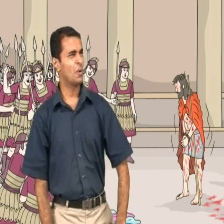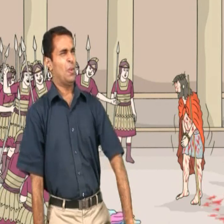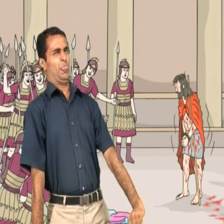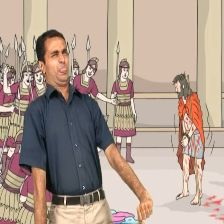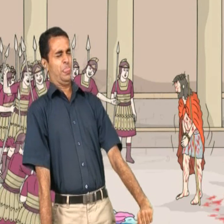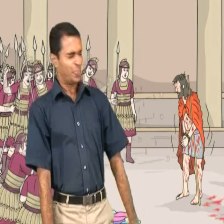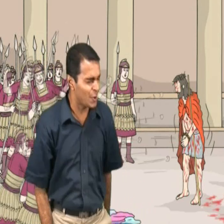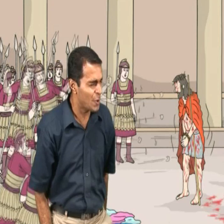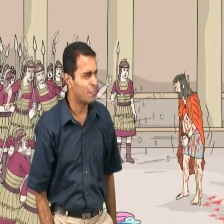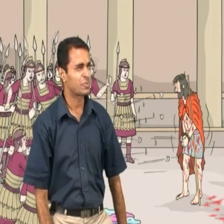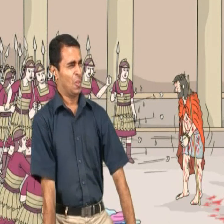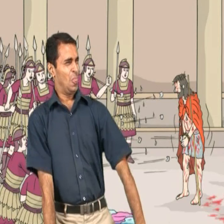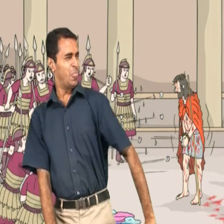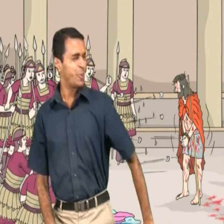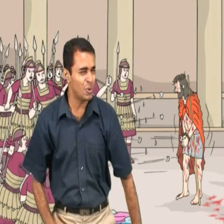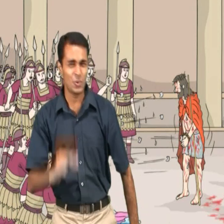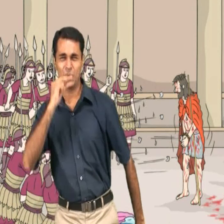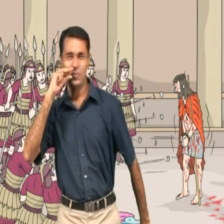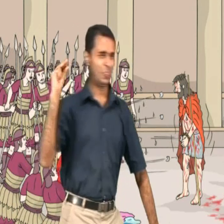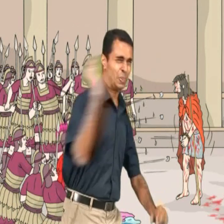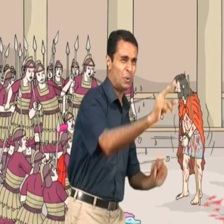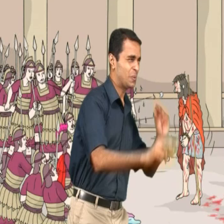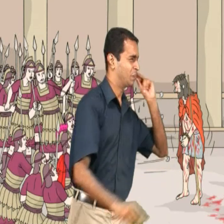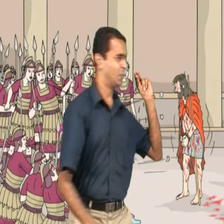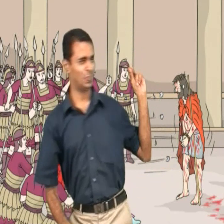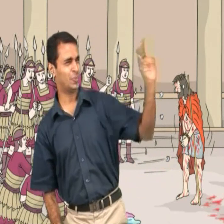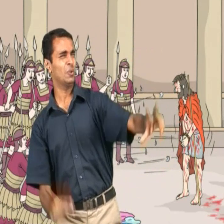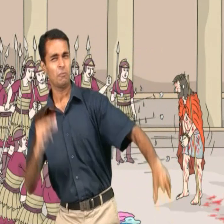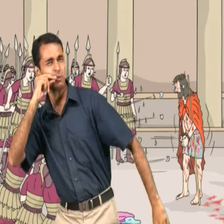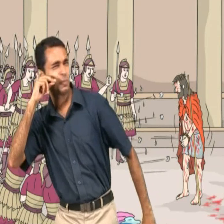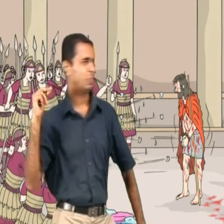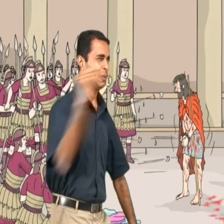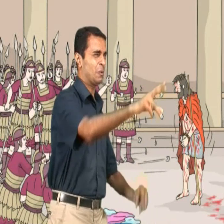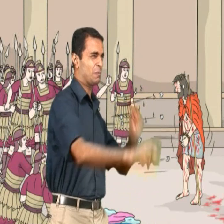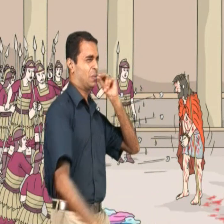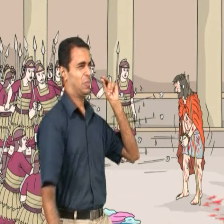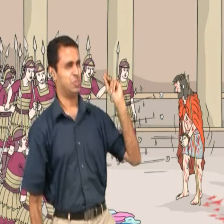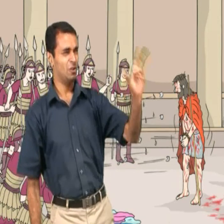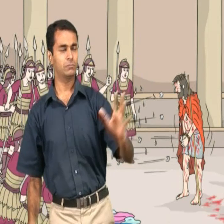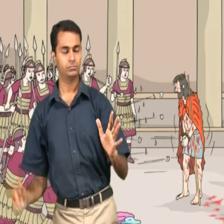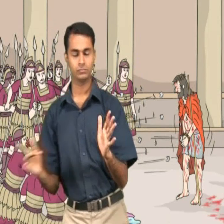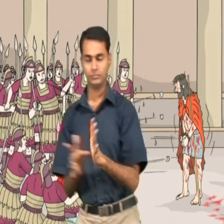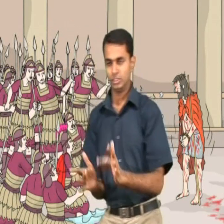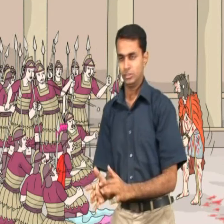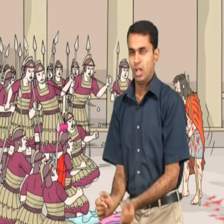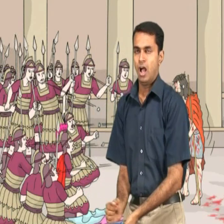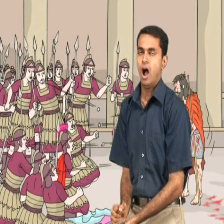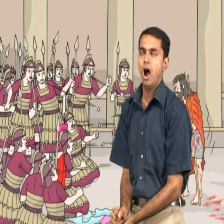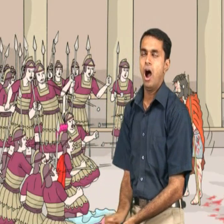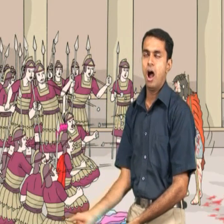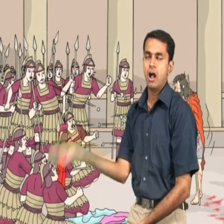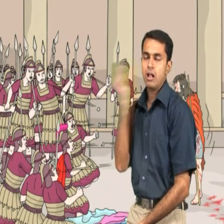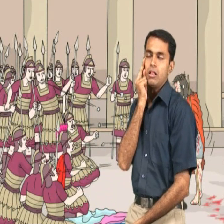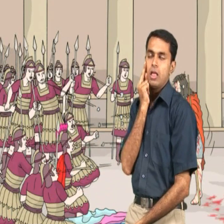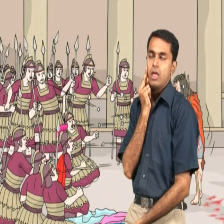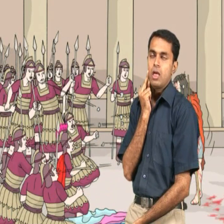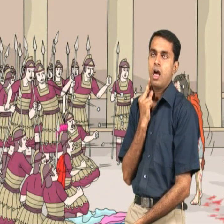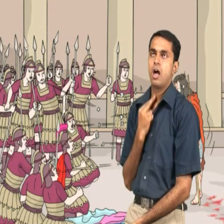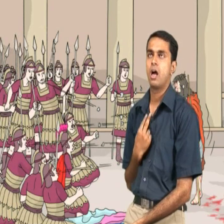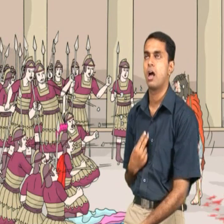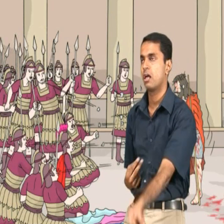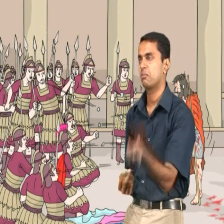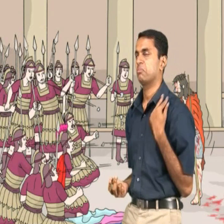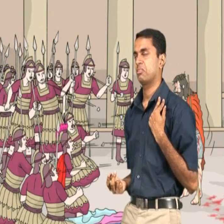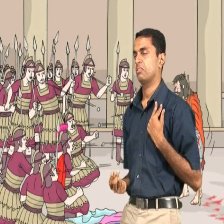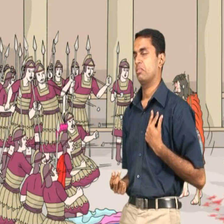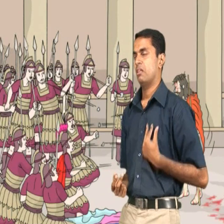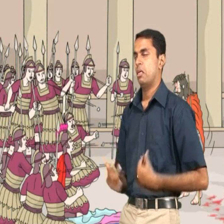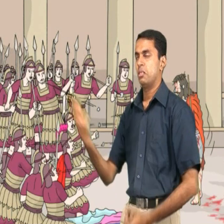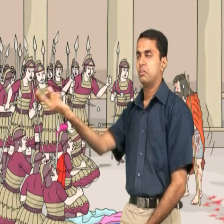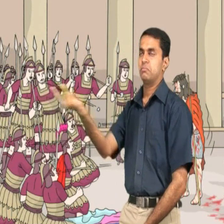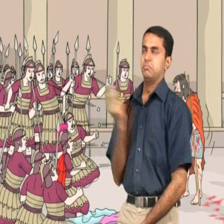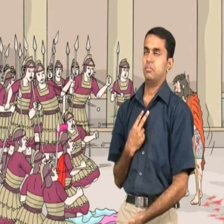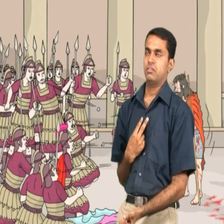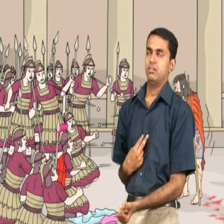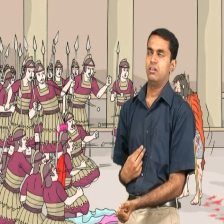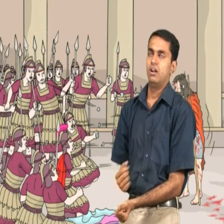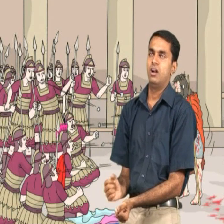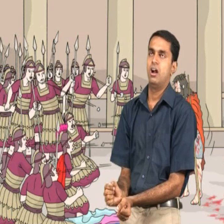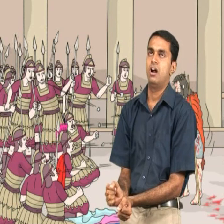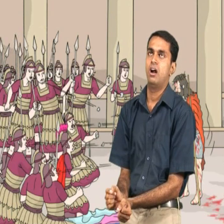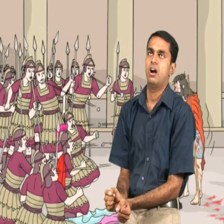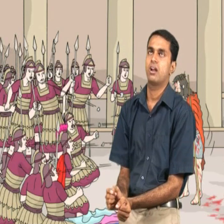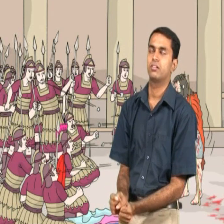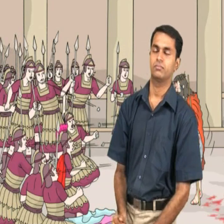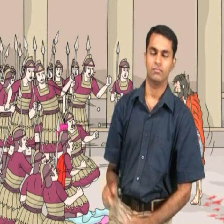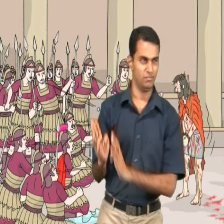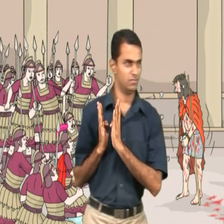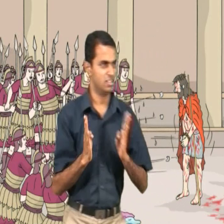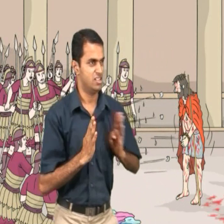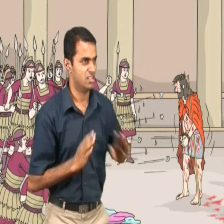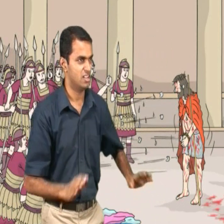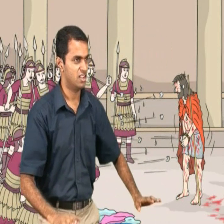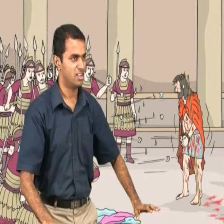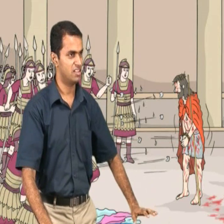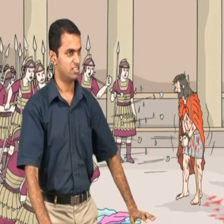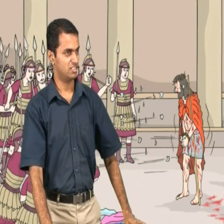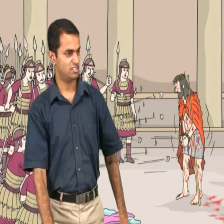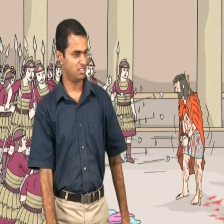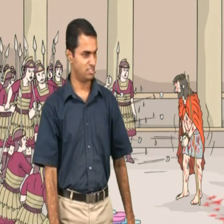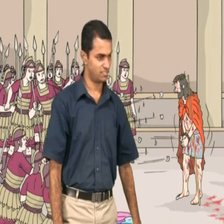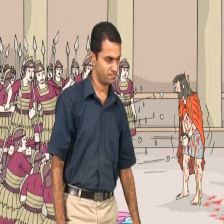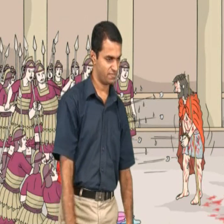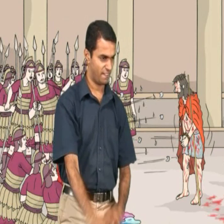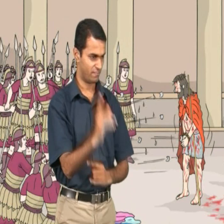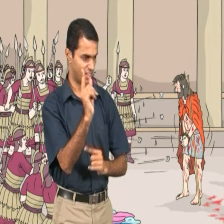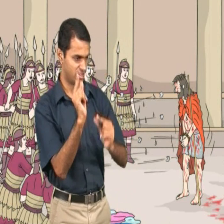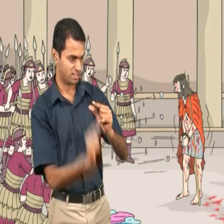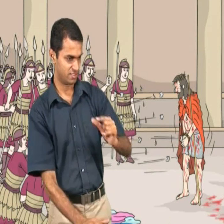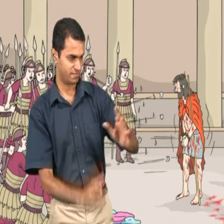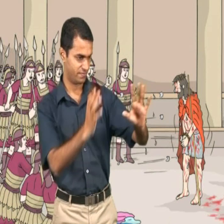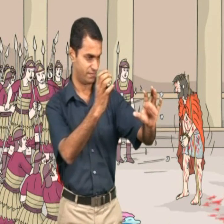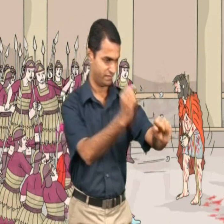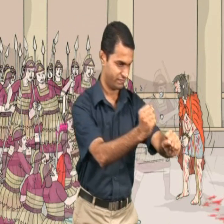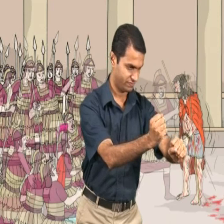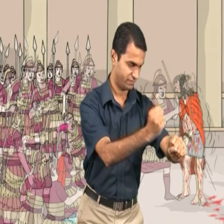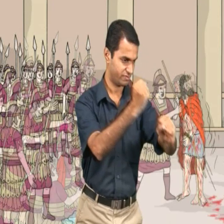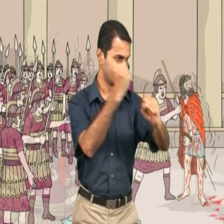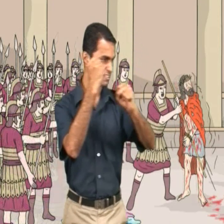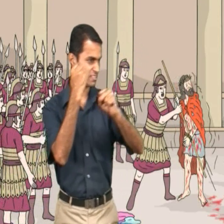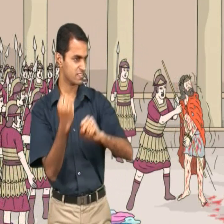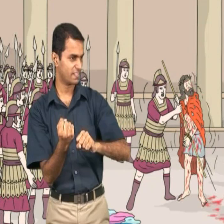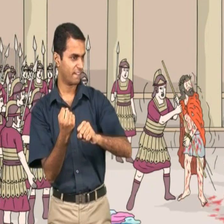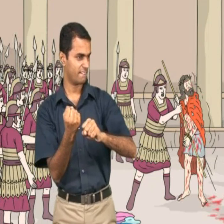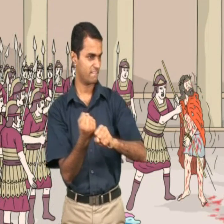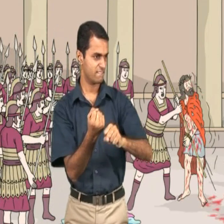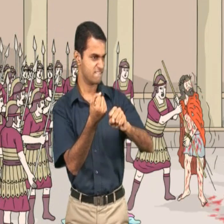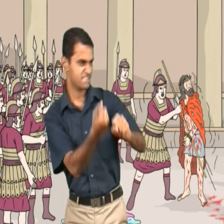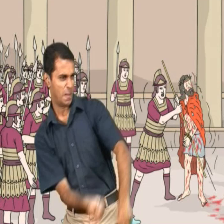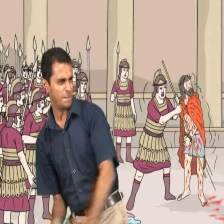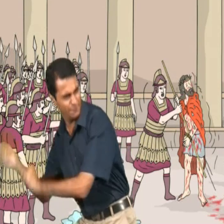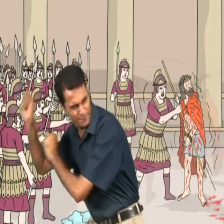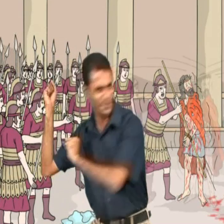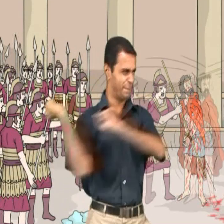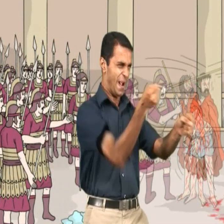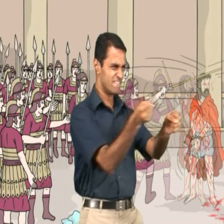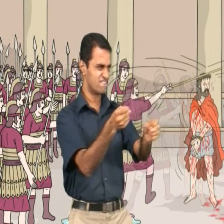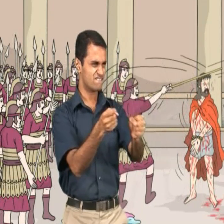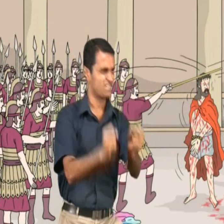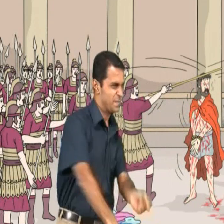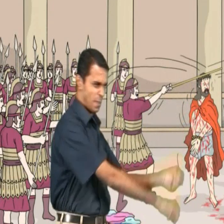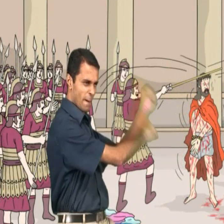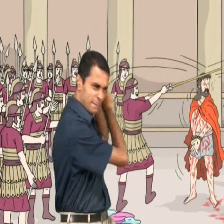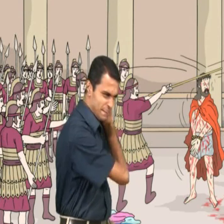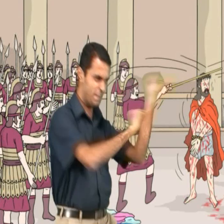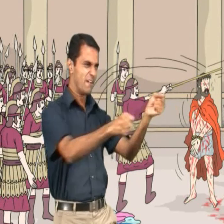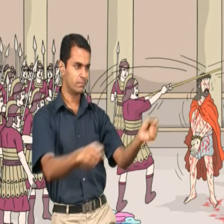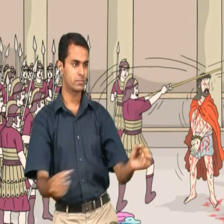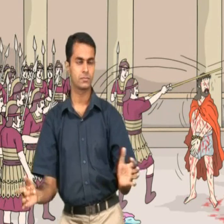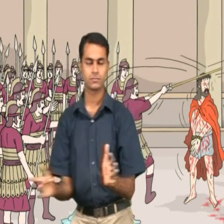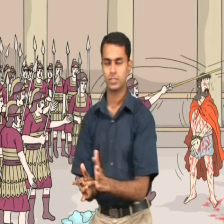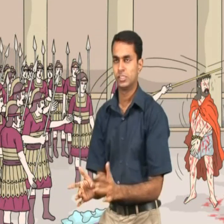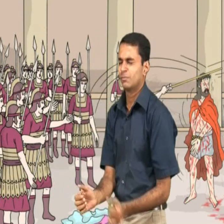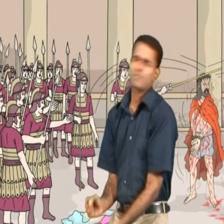Then they spit on Him and took the staff and struck Him on the head repeatedly. After they had mocked Him, they removed the robe and put His own clothes back on Him. Then they led Him away to crucify Him. Then the whole council rose and led Jesus away to Pilate. And they began to accuse Him, saying, “We found this man subverting our nation, forbidding payment of taxes to Caesar, and proclaiming Himself to be Christ, a King.” So Pilate asked Him, “Are You the King of the Jews?” “You have said so,” Jesus replied. Then Pilate said to the chief priests and the crowds, “I find no basis for a charge against this man.”